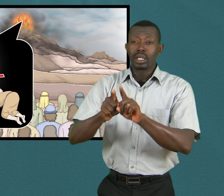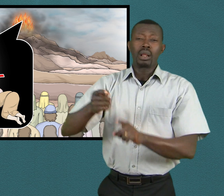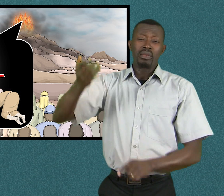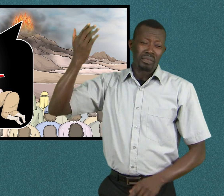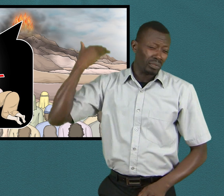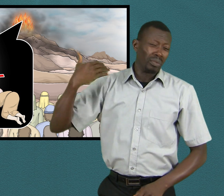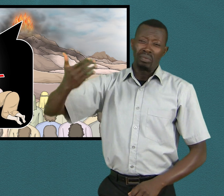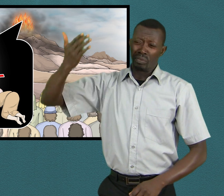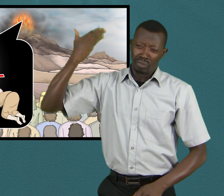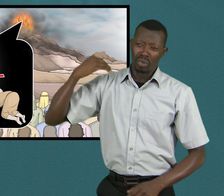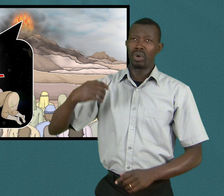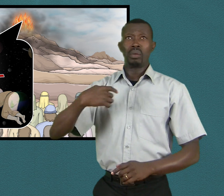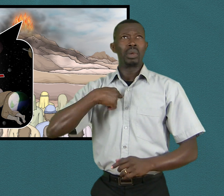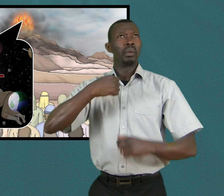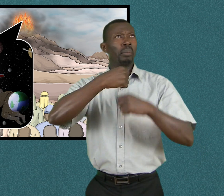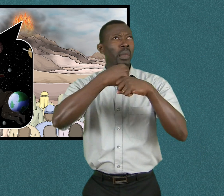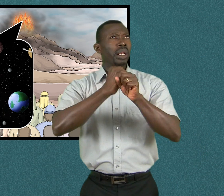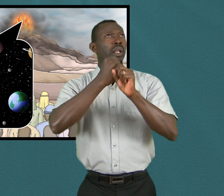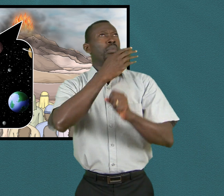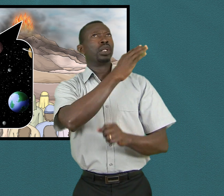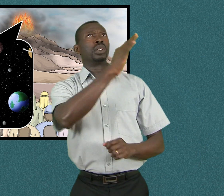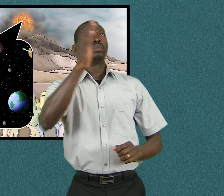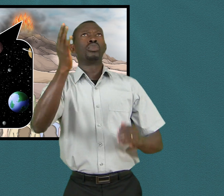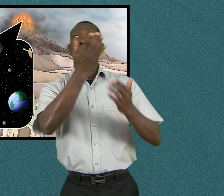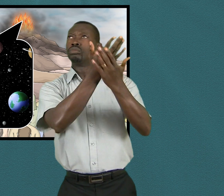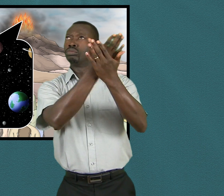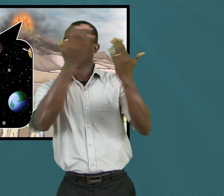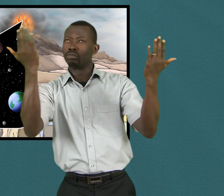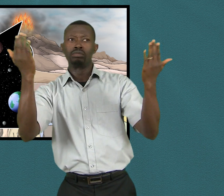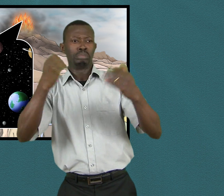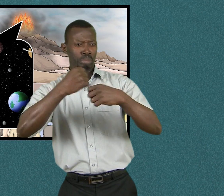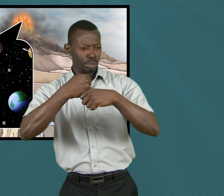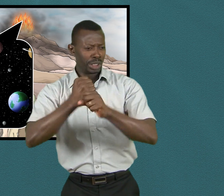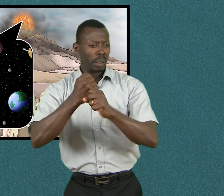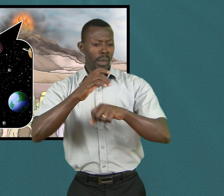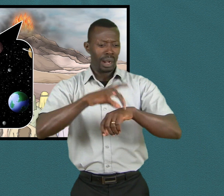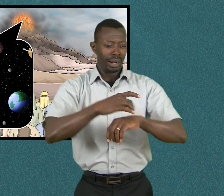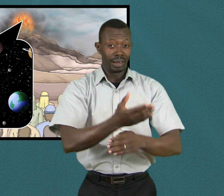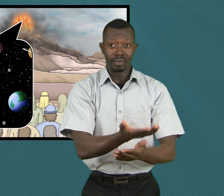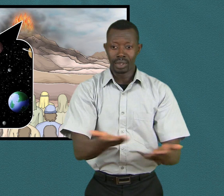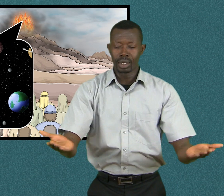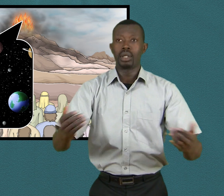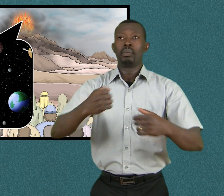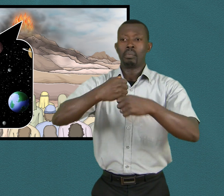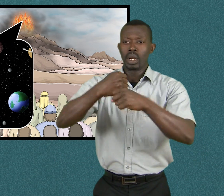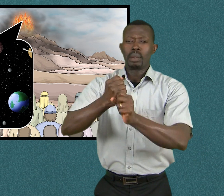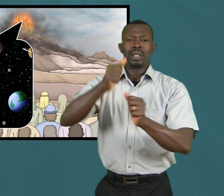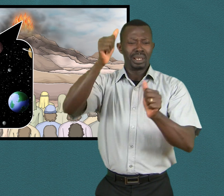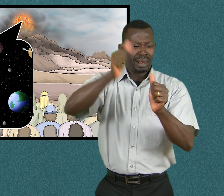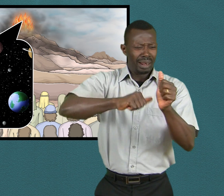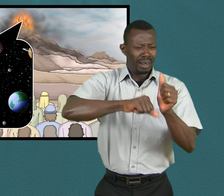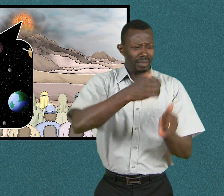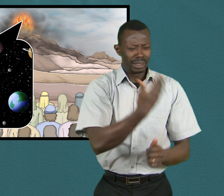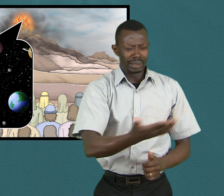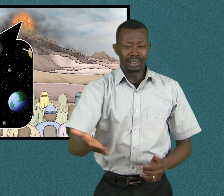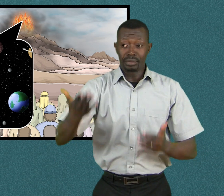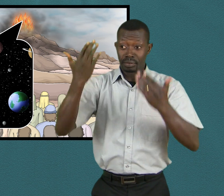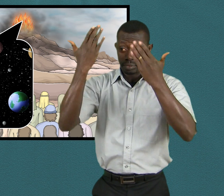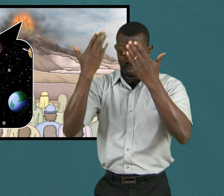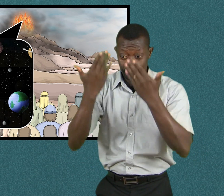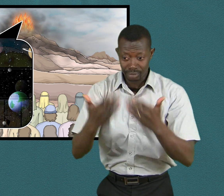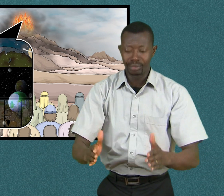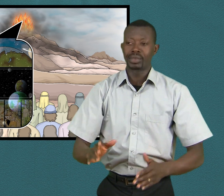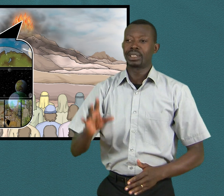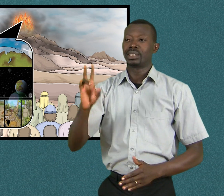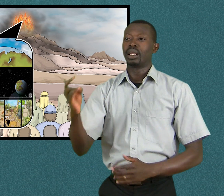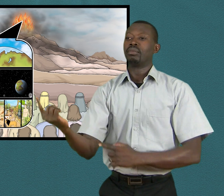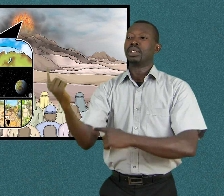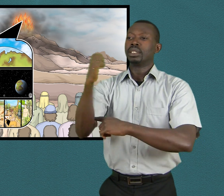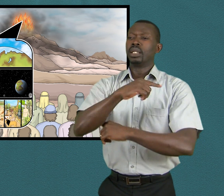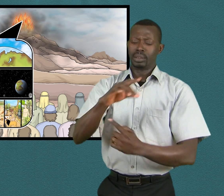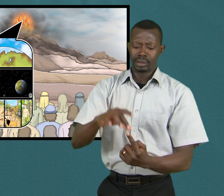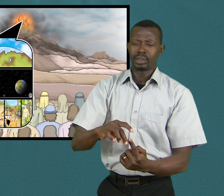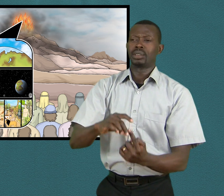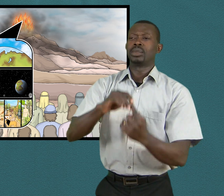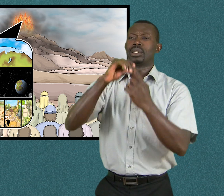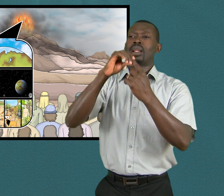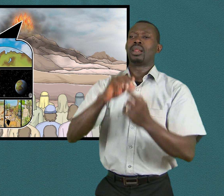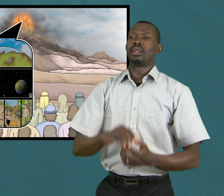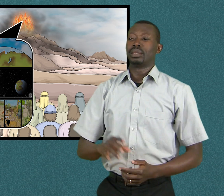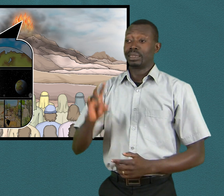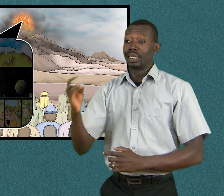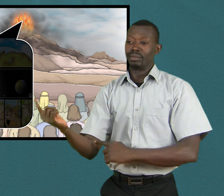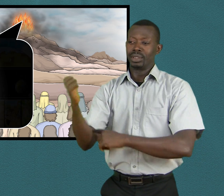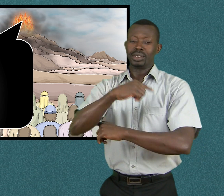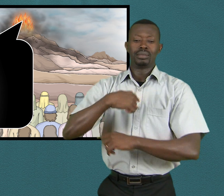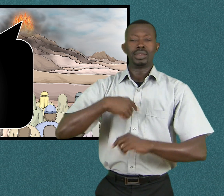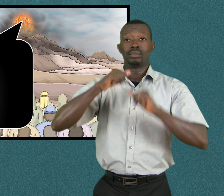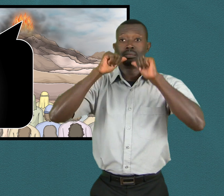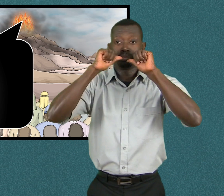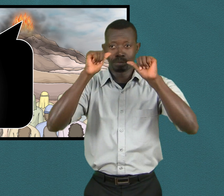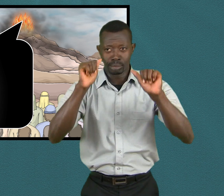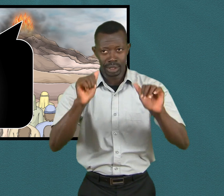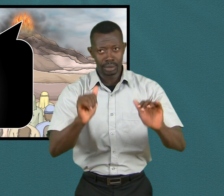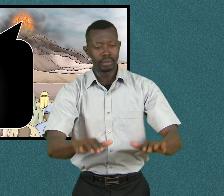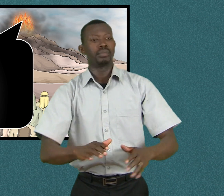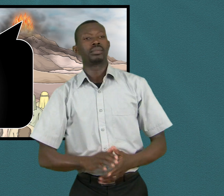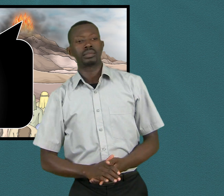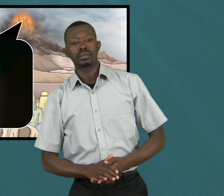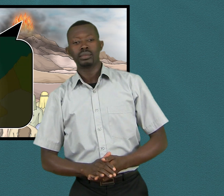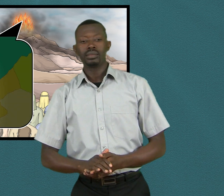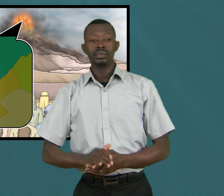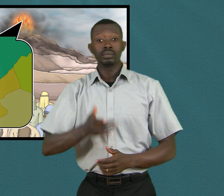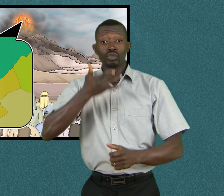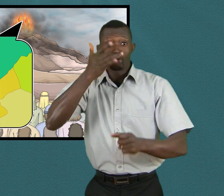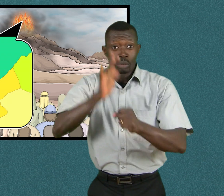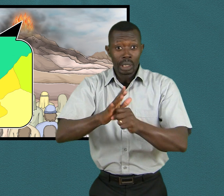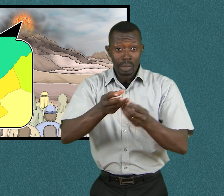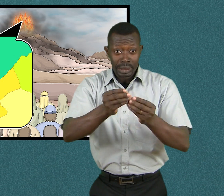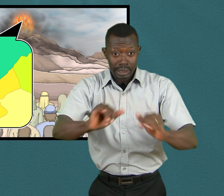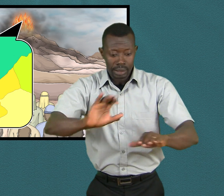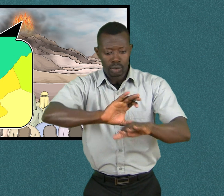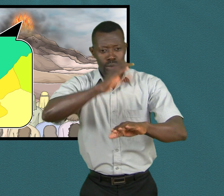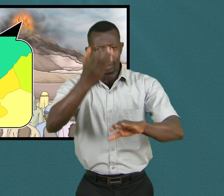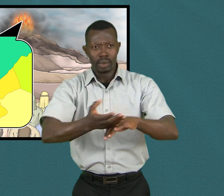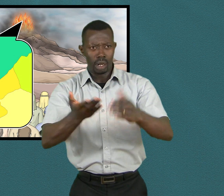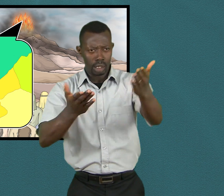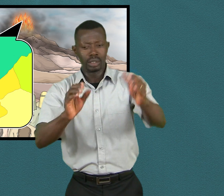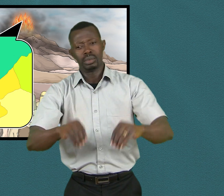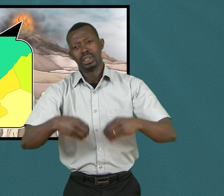For in six days the LORD made the heavens and the earth and the sea and all that is in them, but on the seventh day He rested. Therefore the LORD blessed the Sabbath day and set it apart as holy.